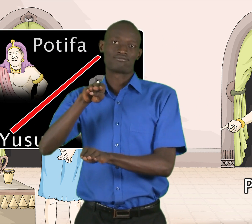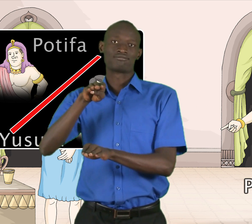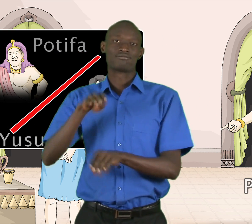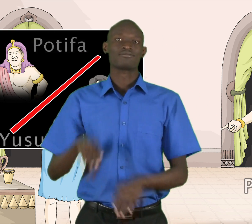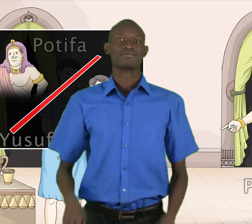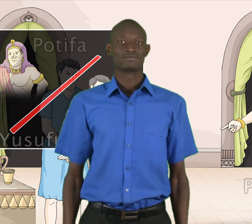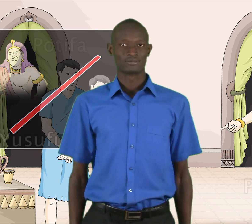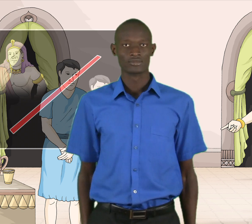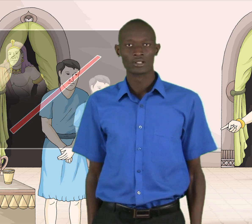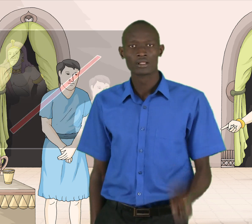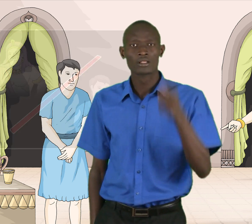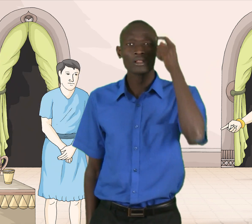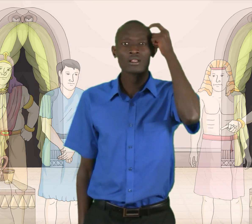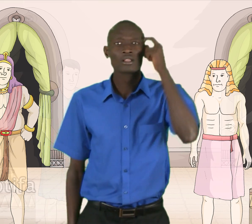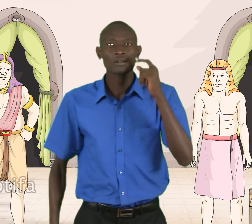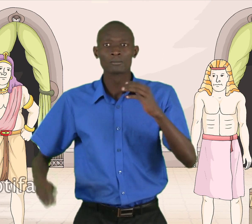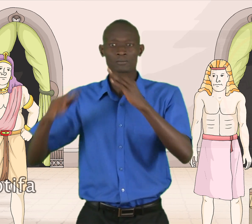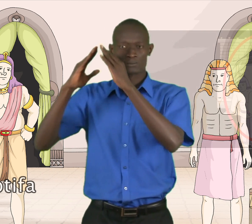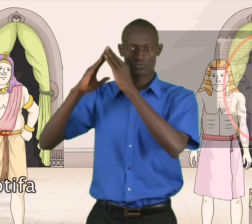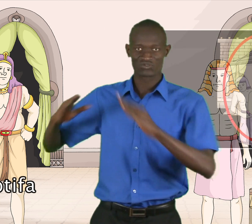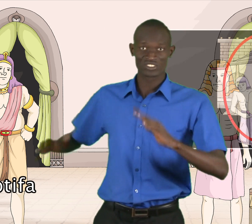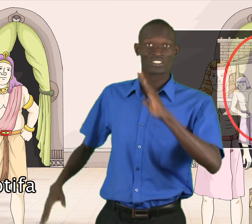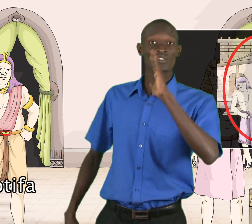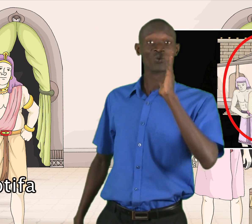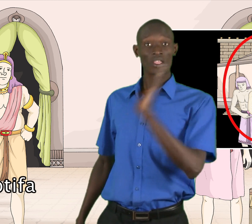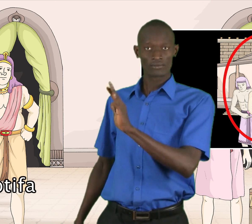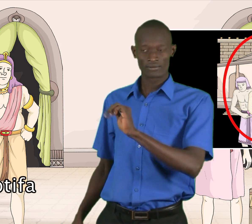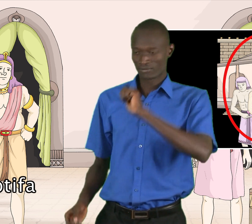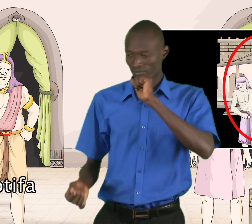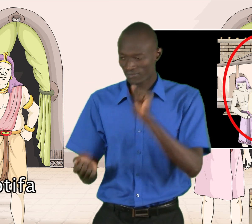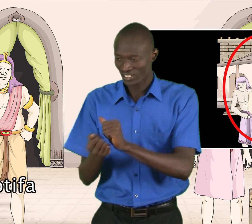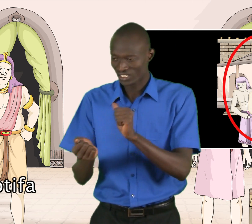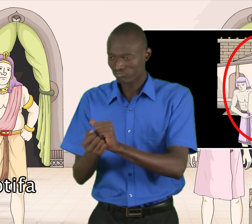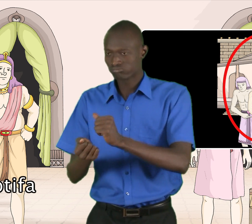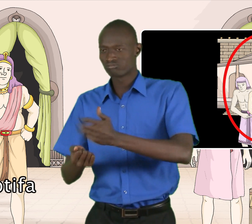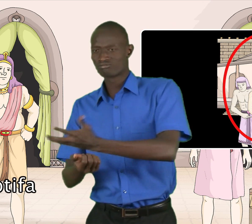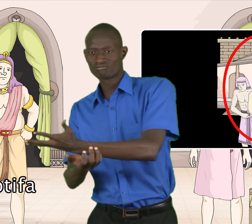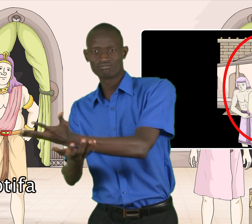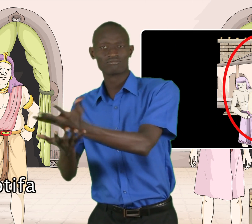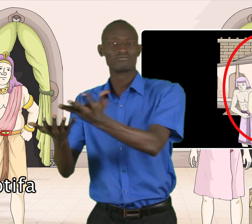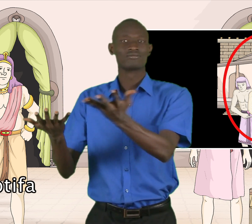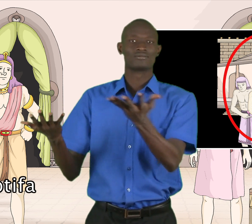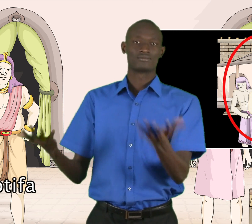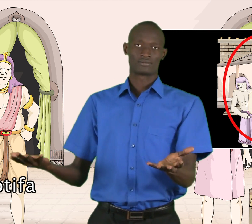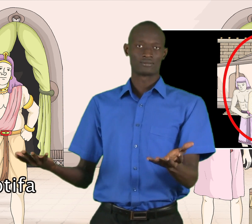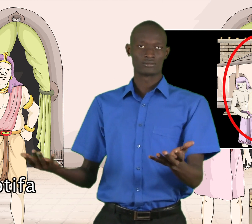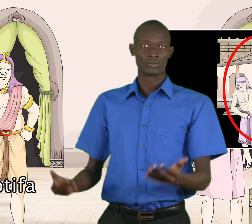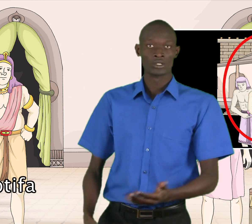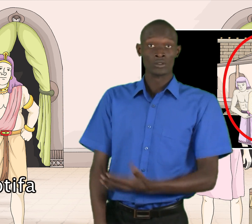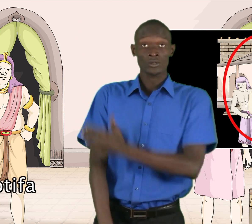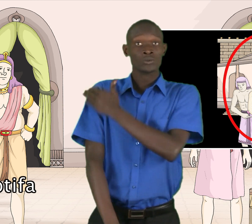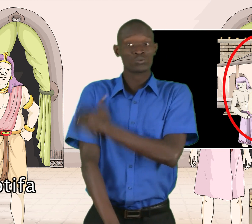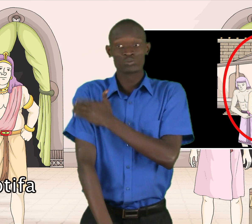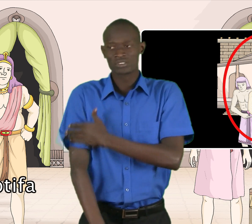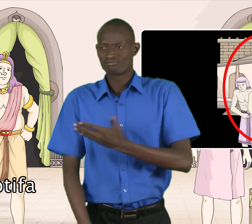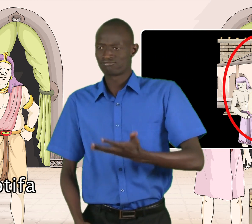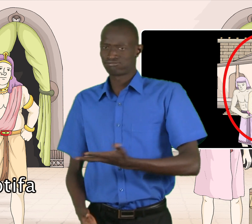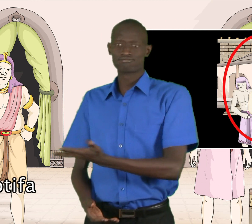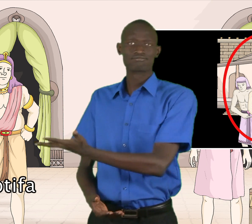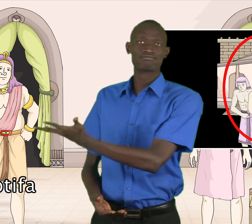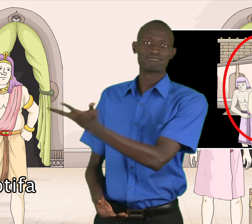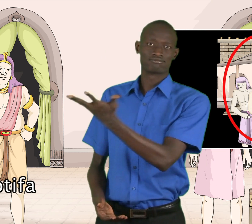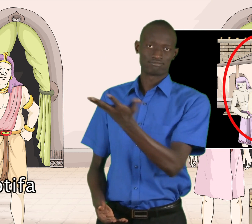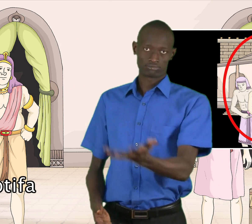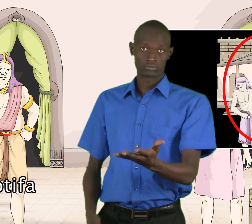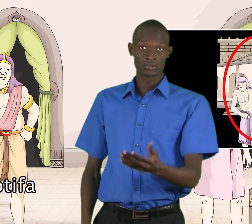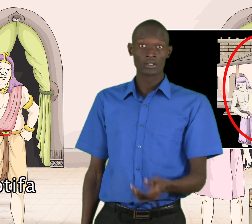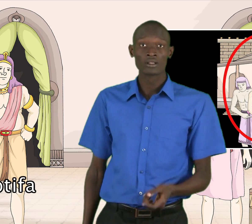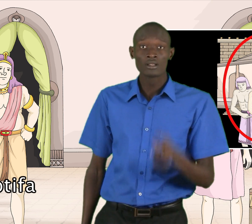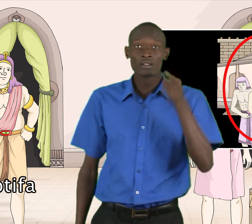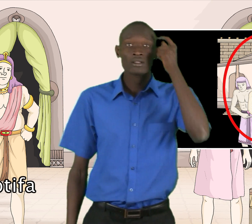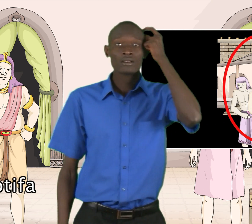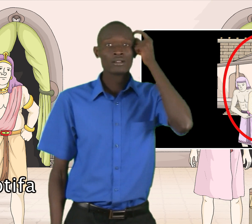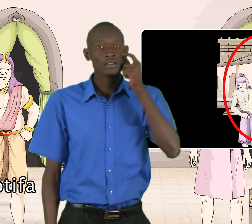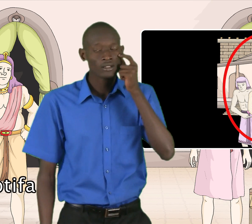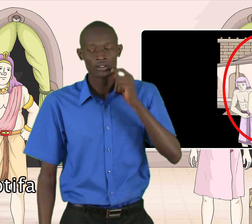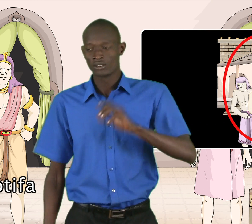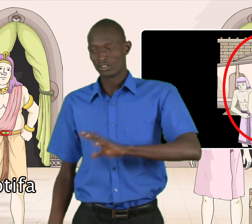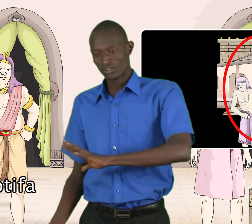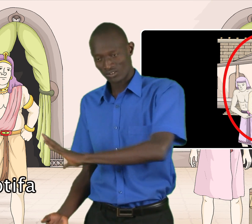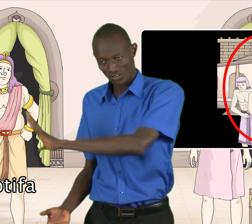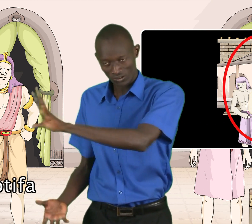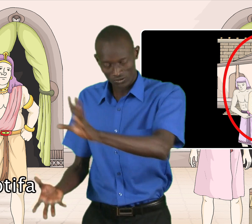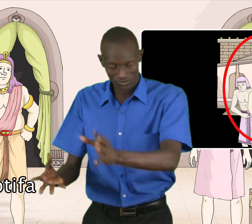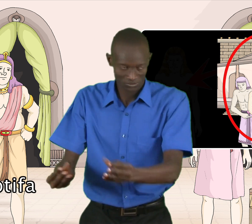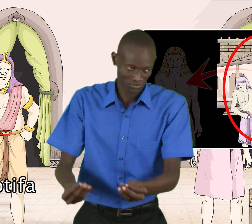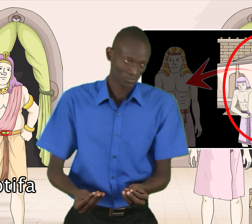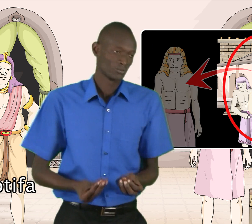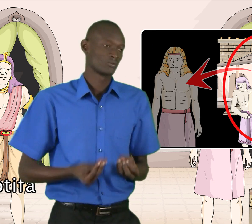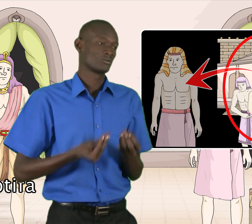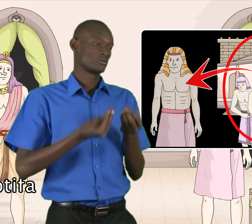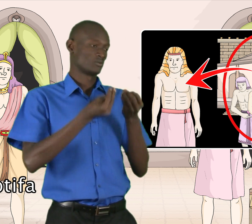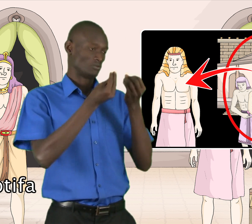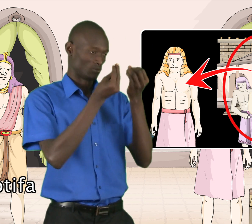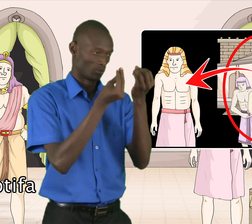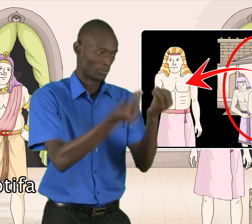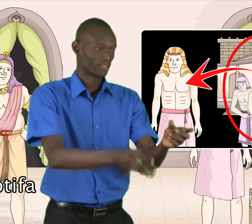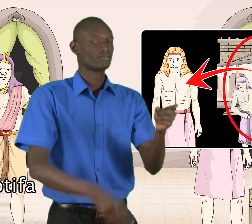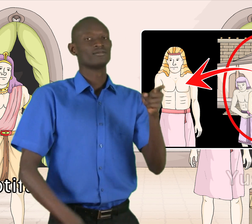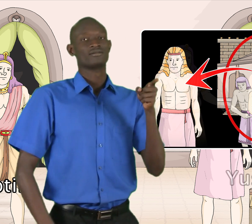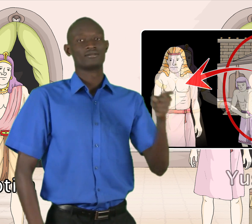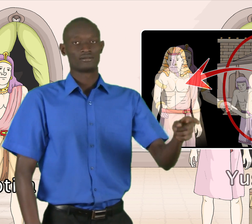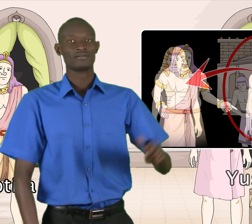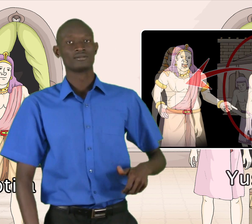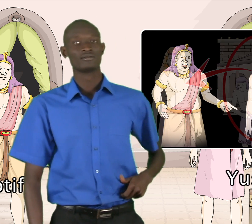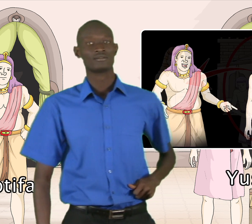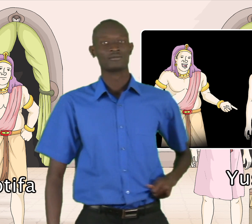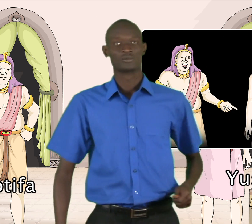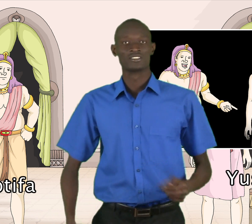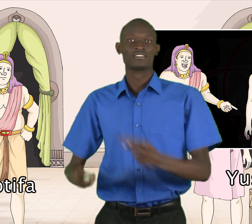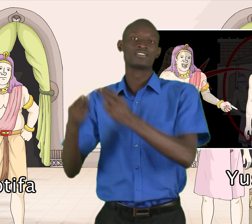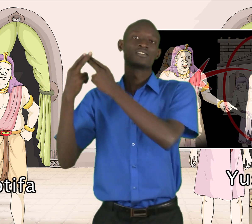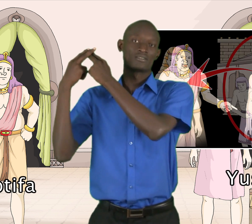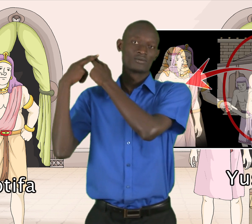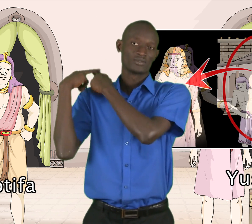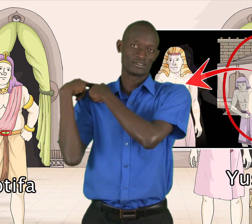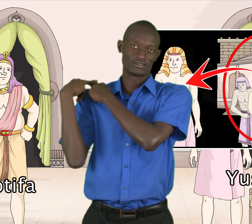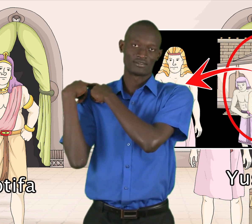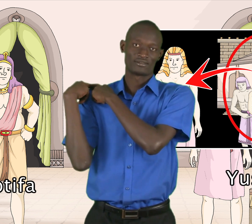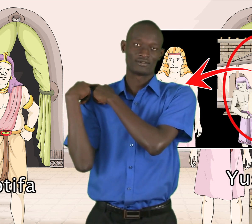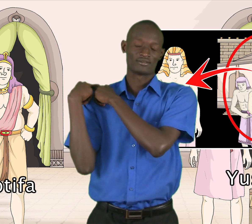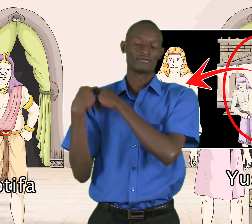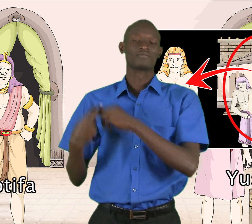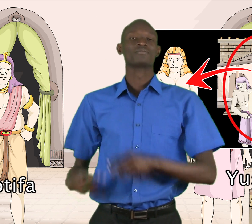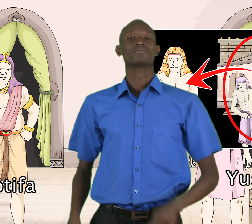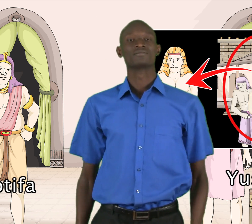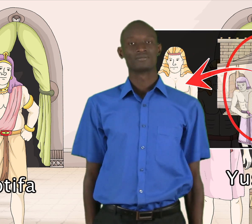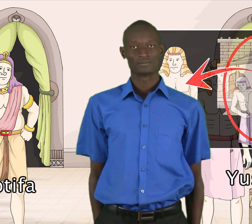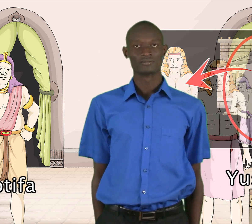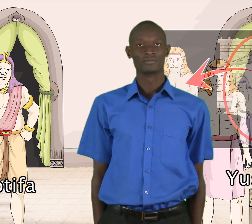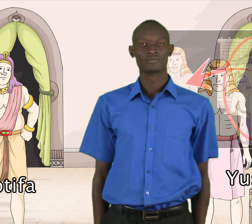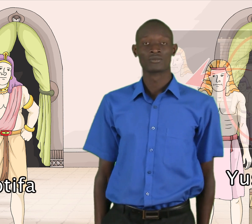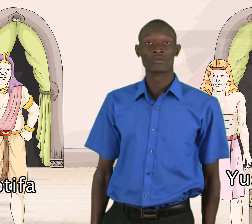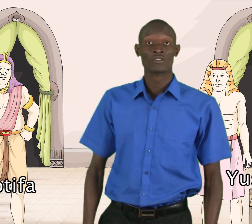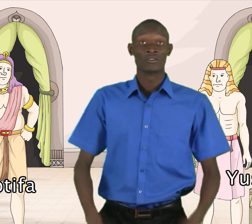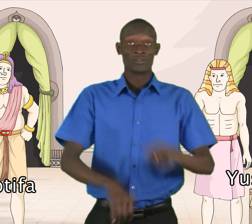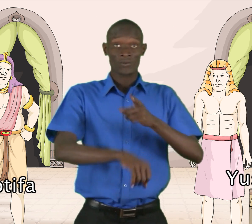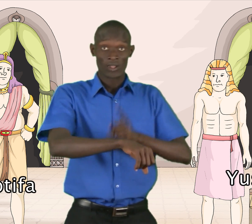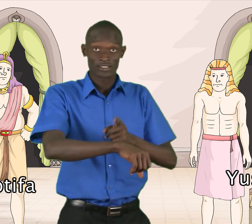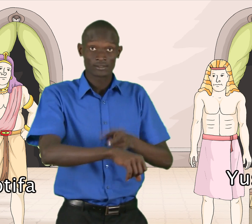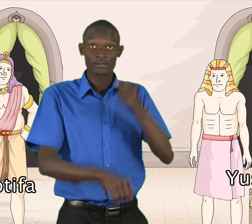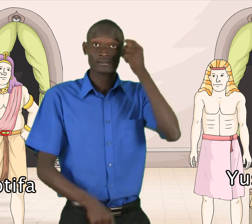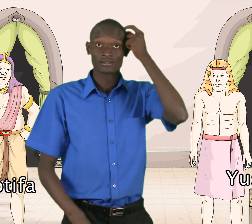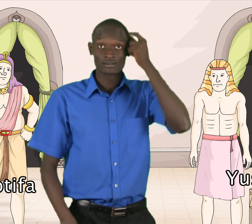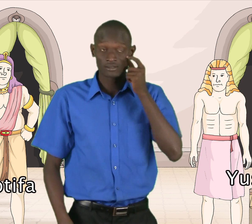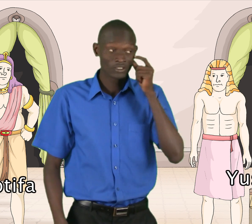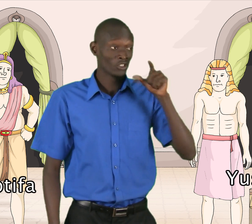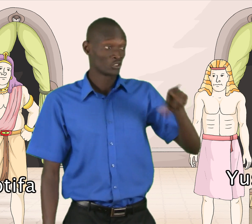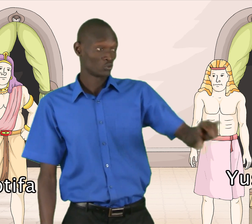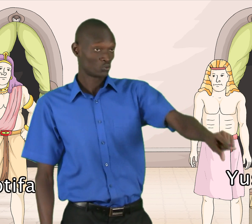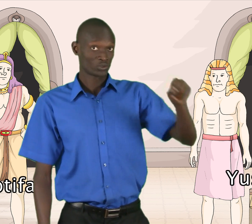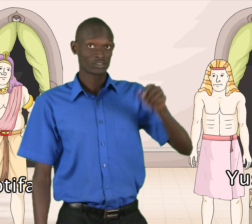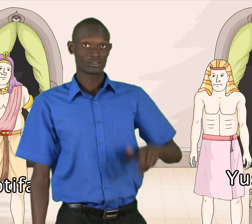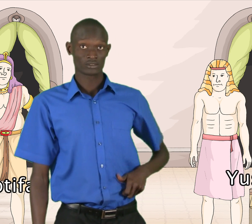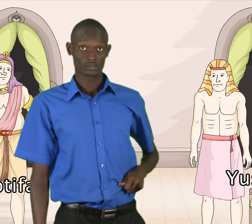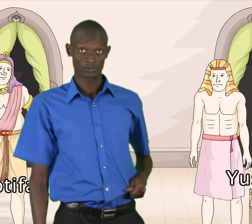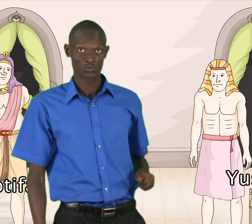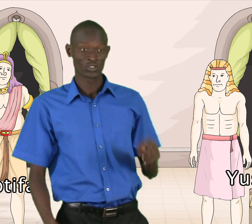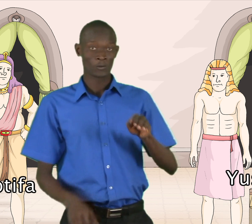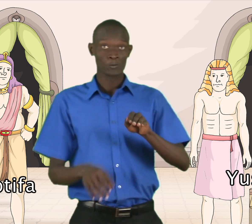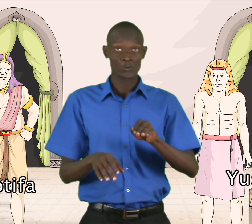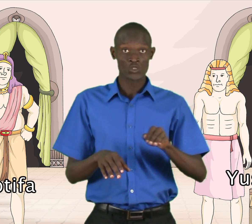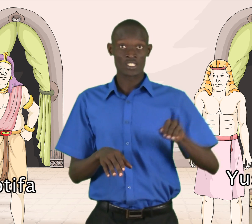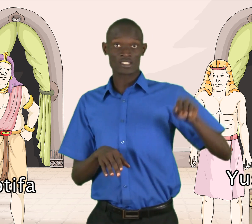Potiphar put him in charge of his household and entrusted him with everything he owned.